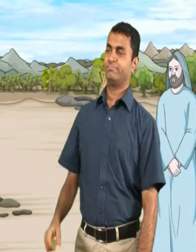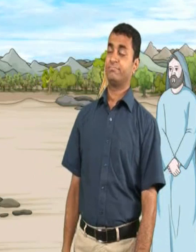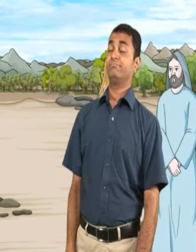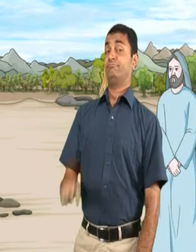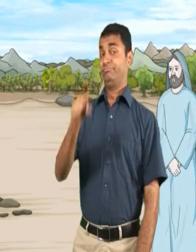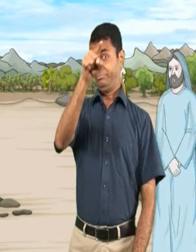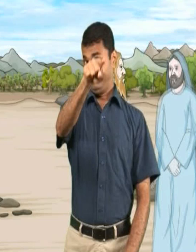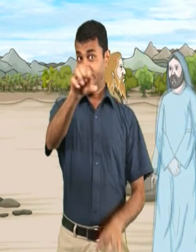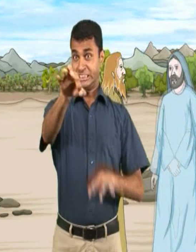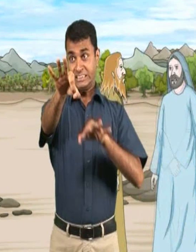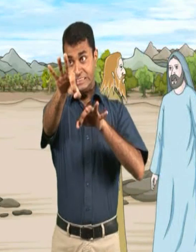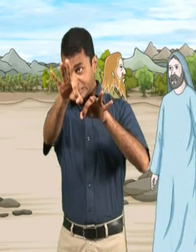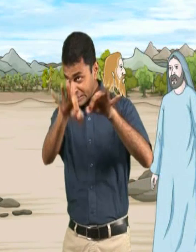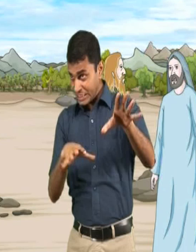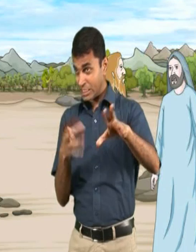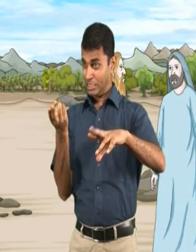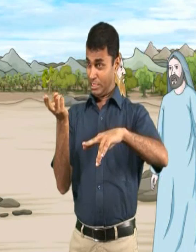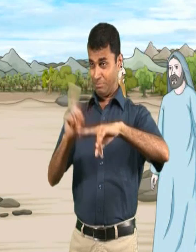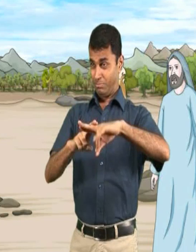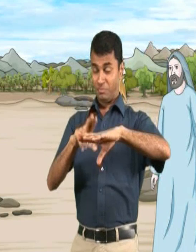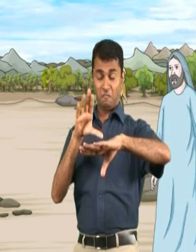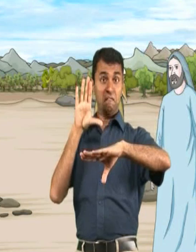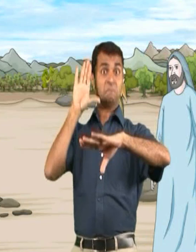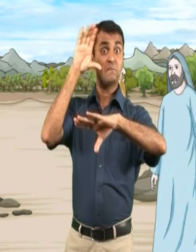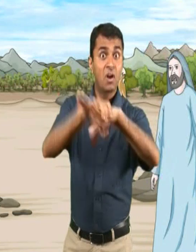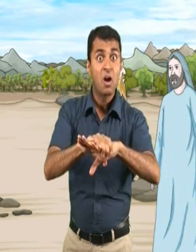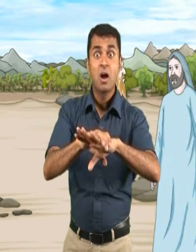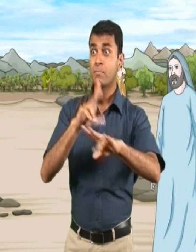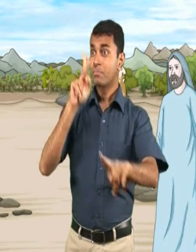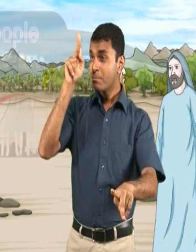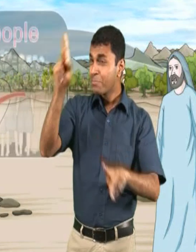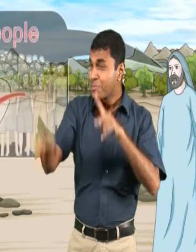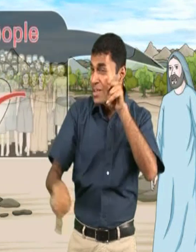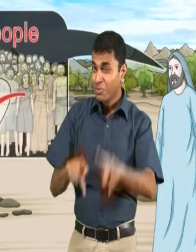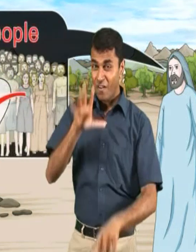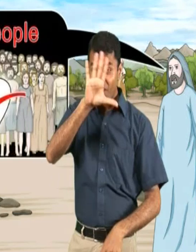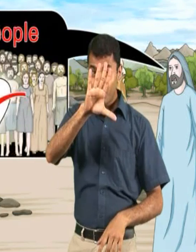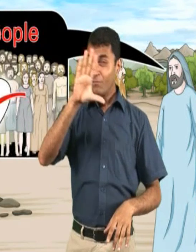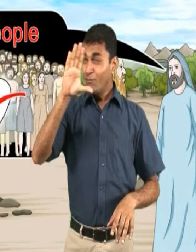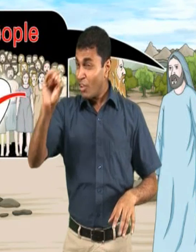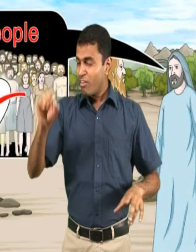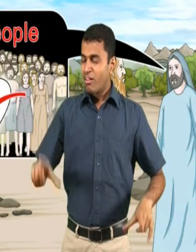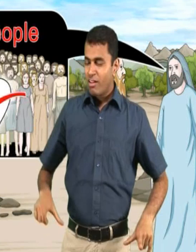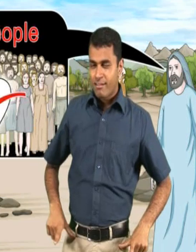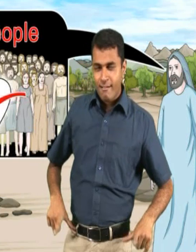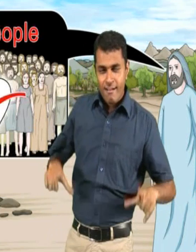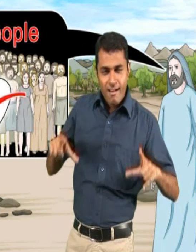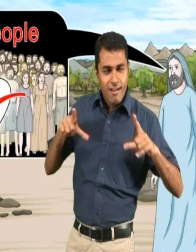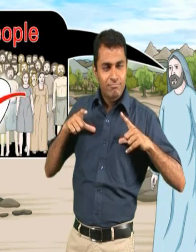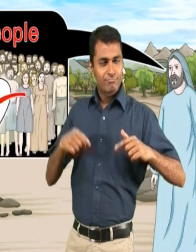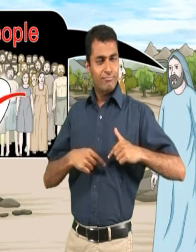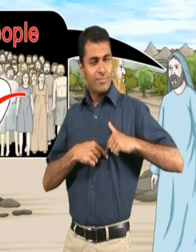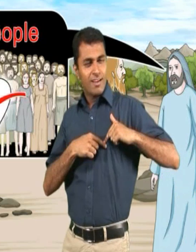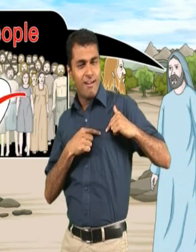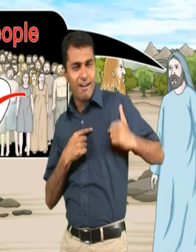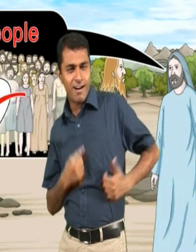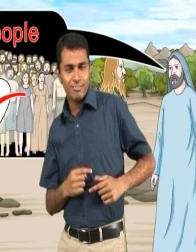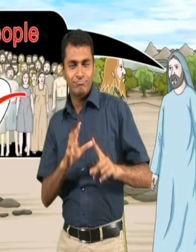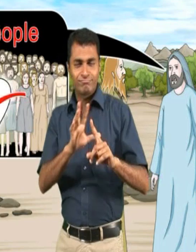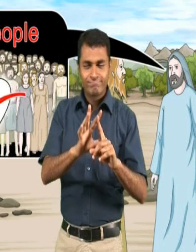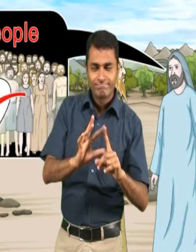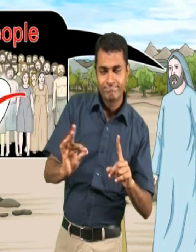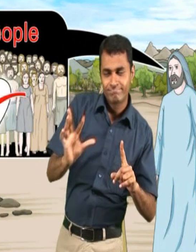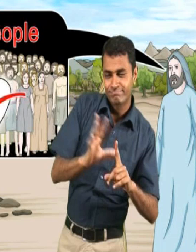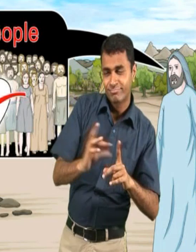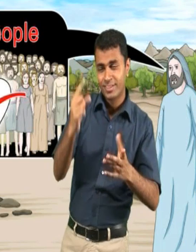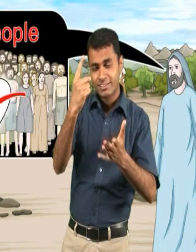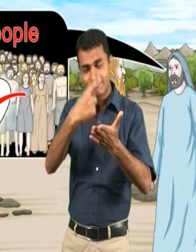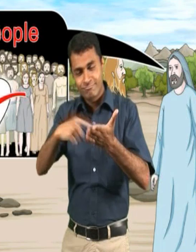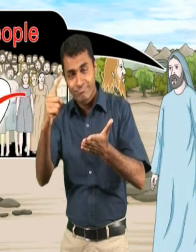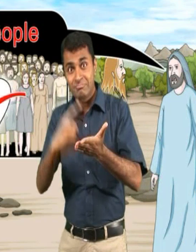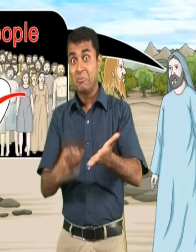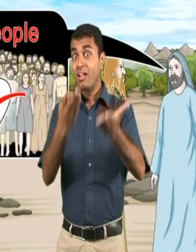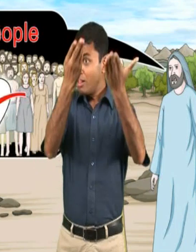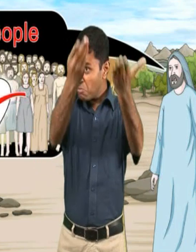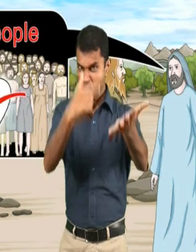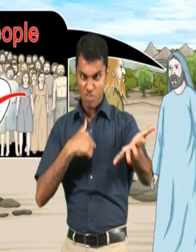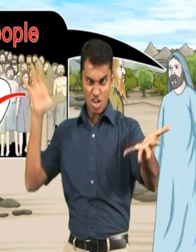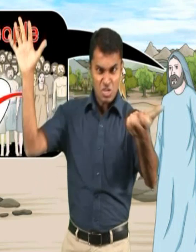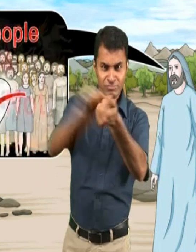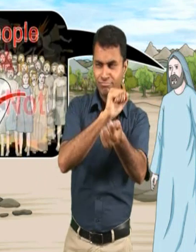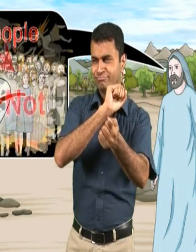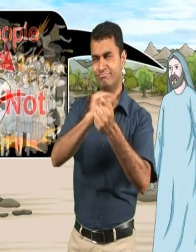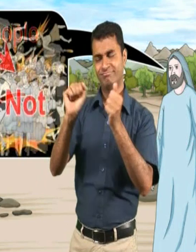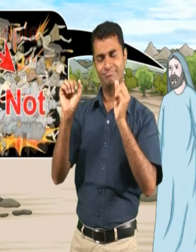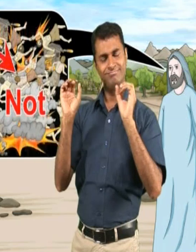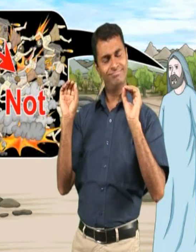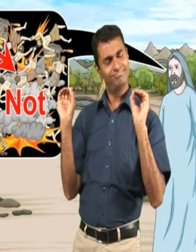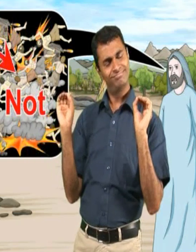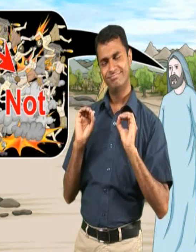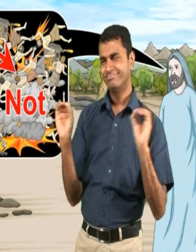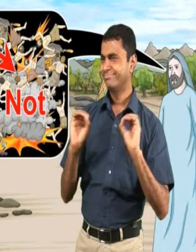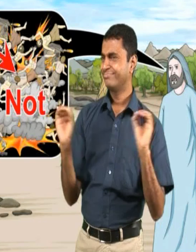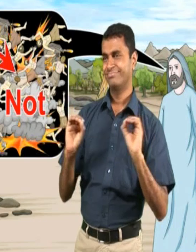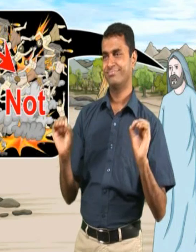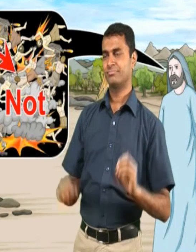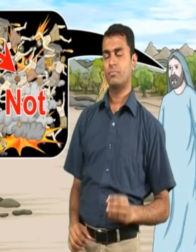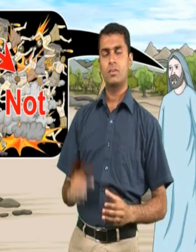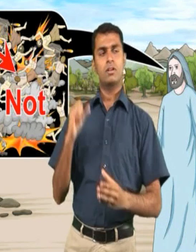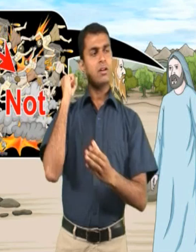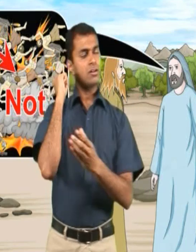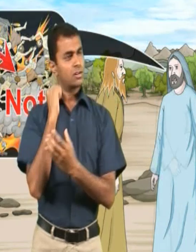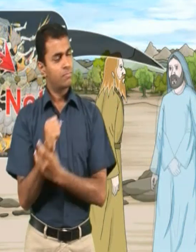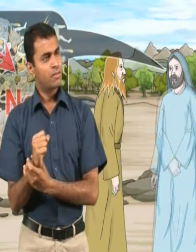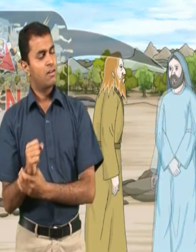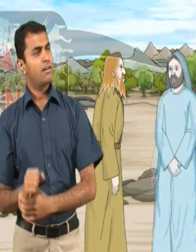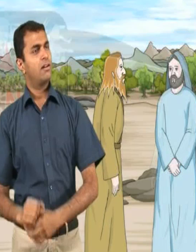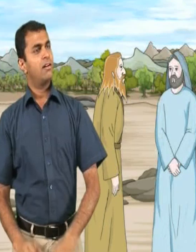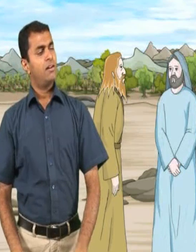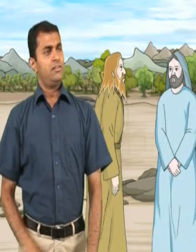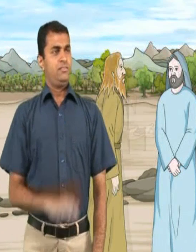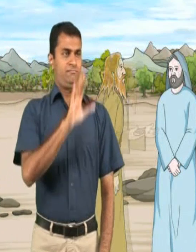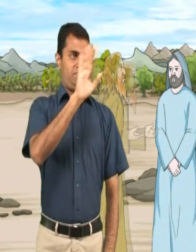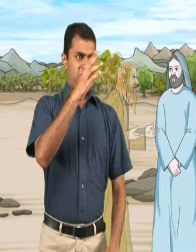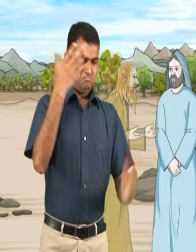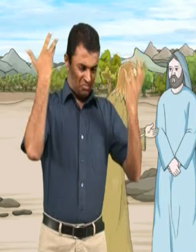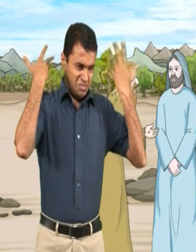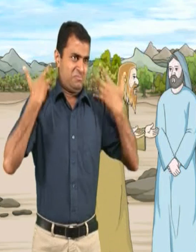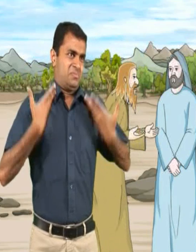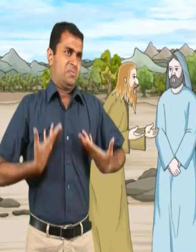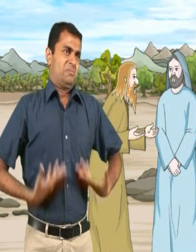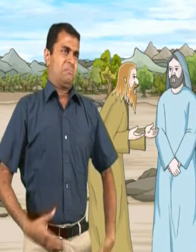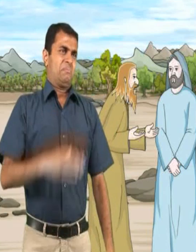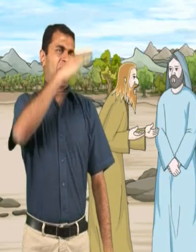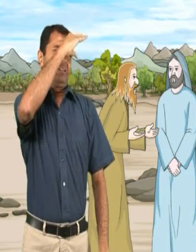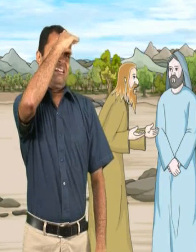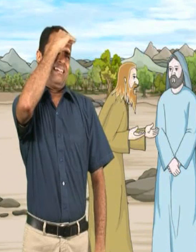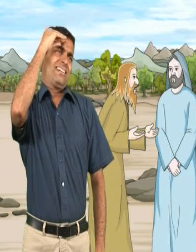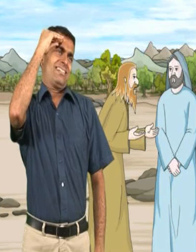So the LORD replied, “If I find fifty righteous ones within the city of Sodom, on their account I will spare the whole place.”